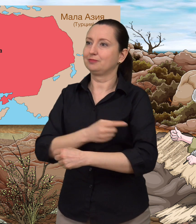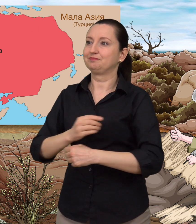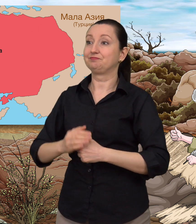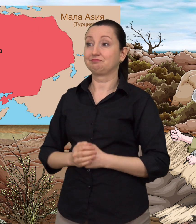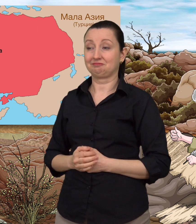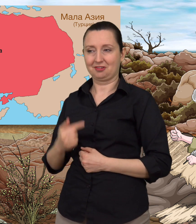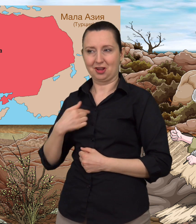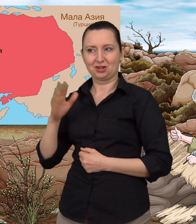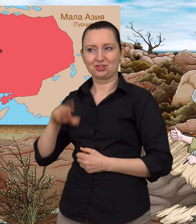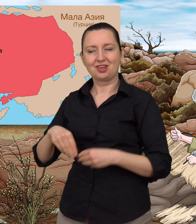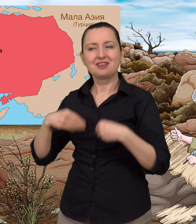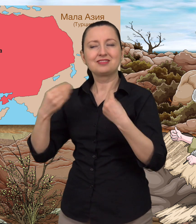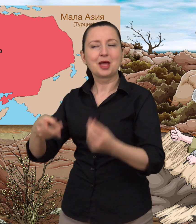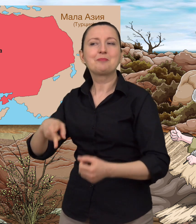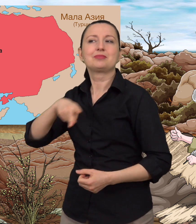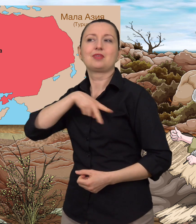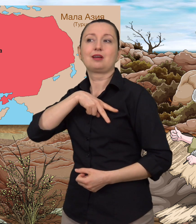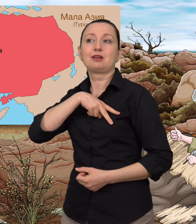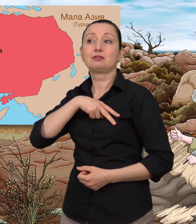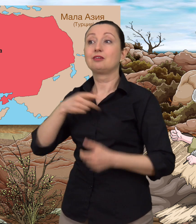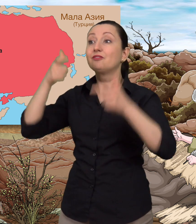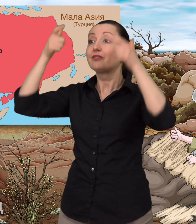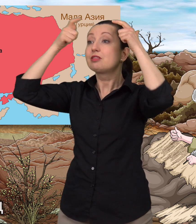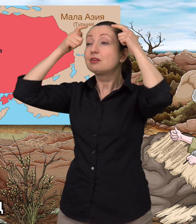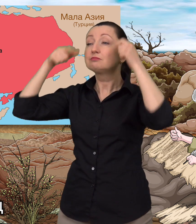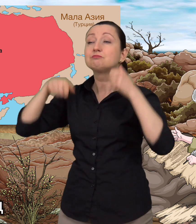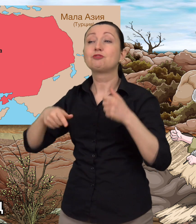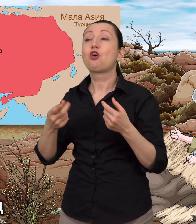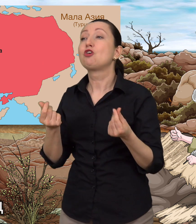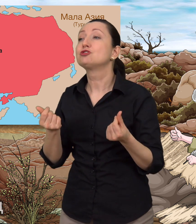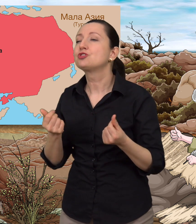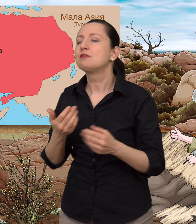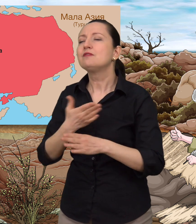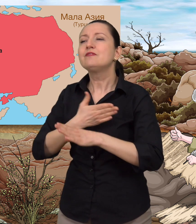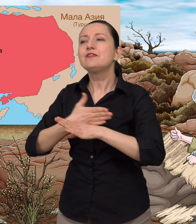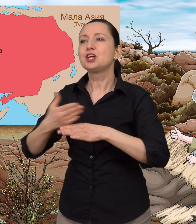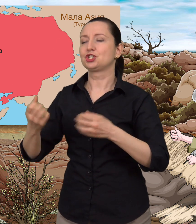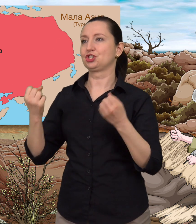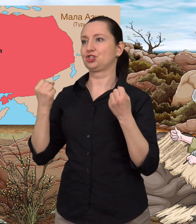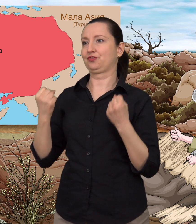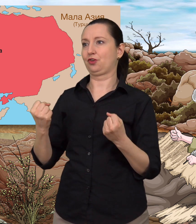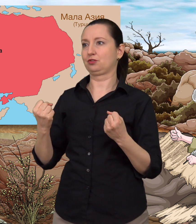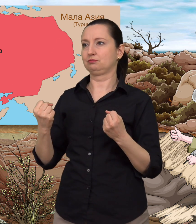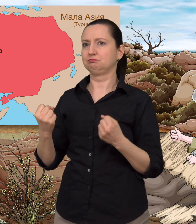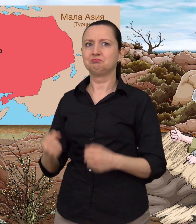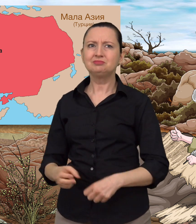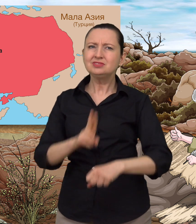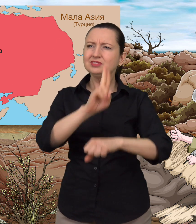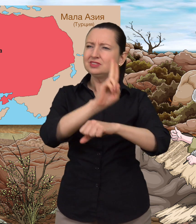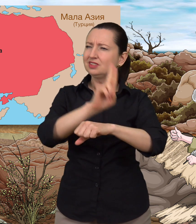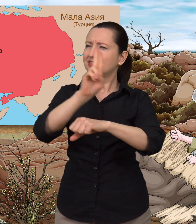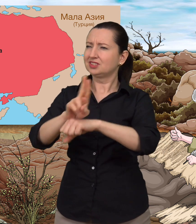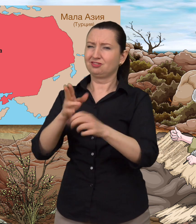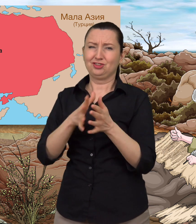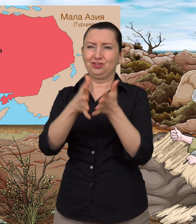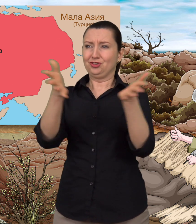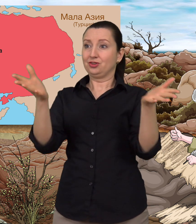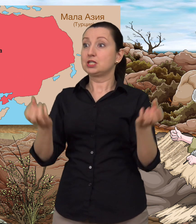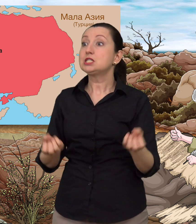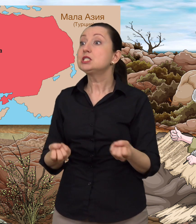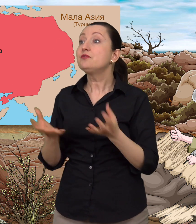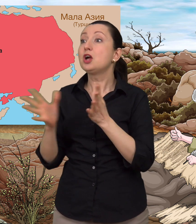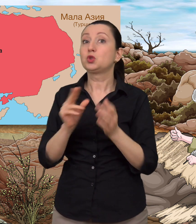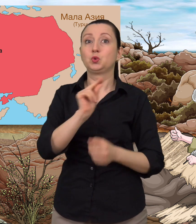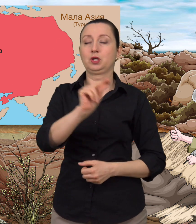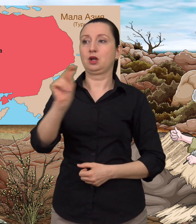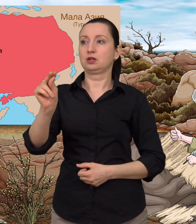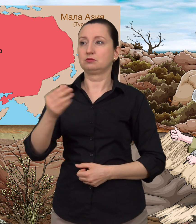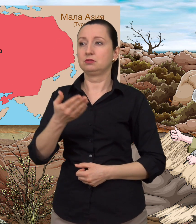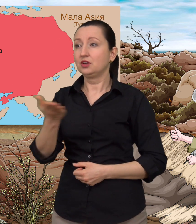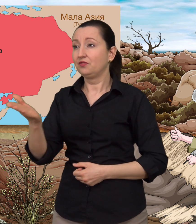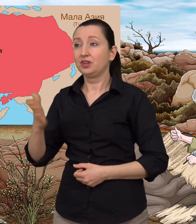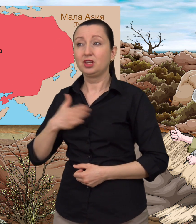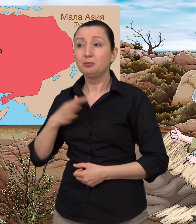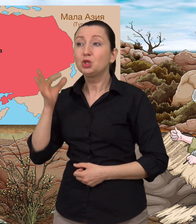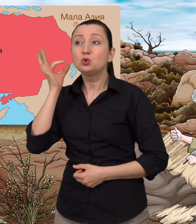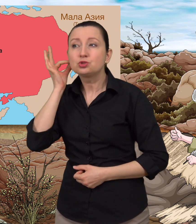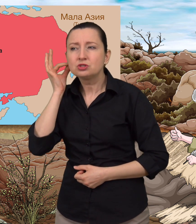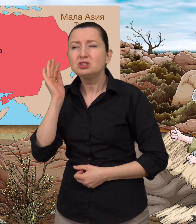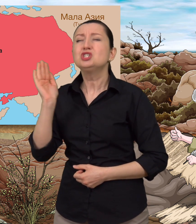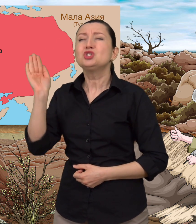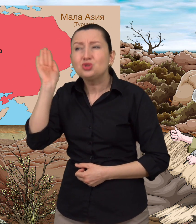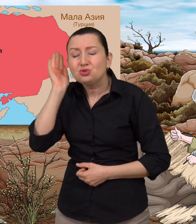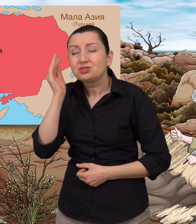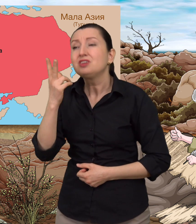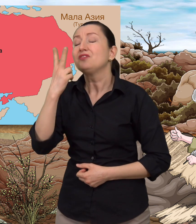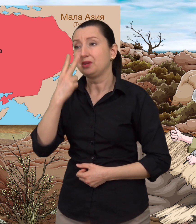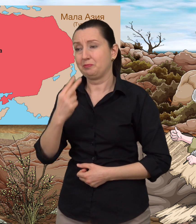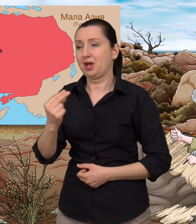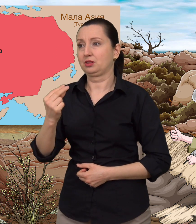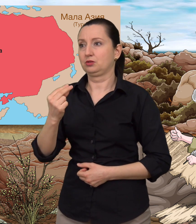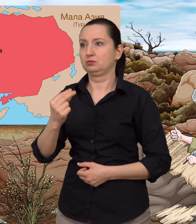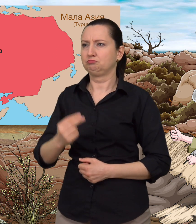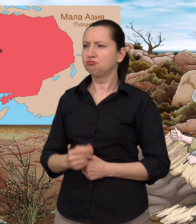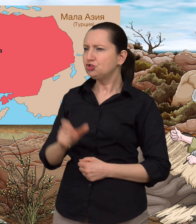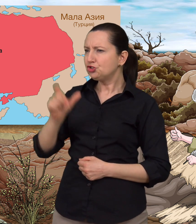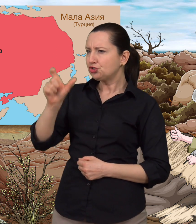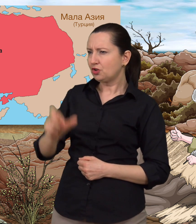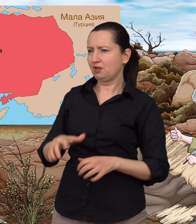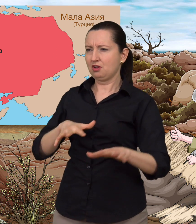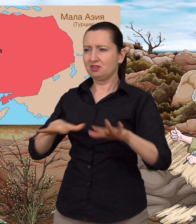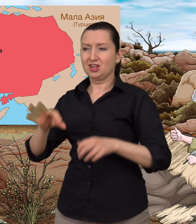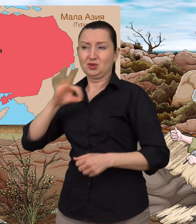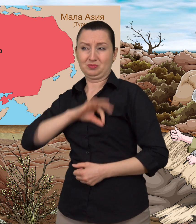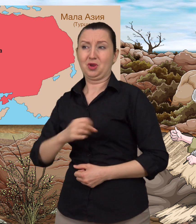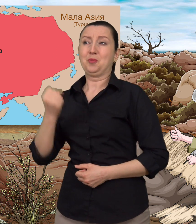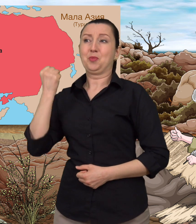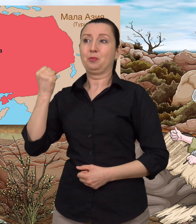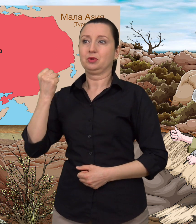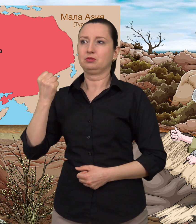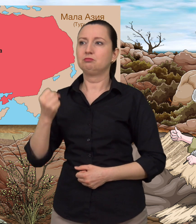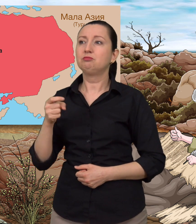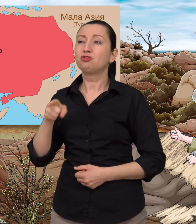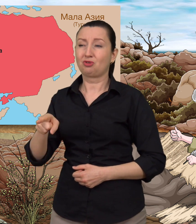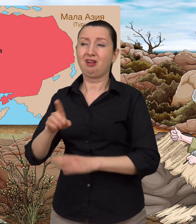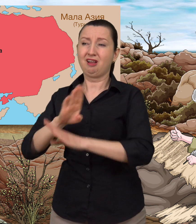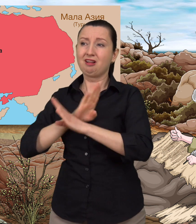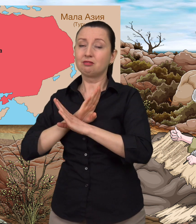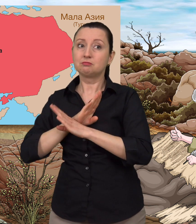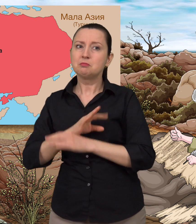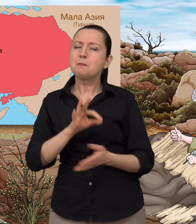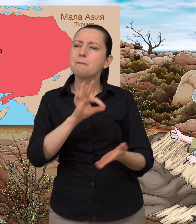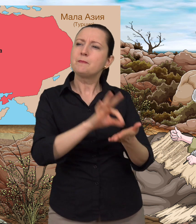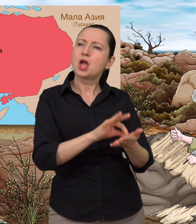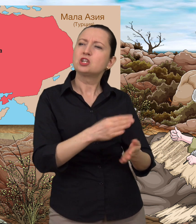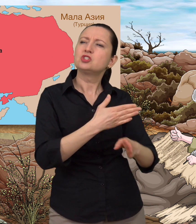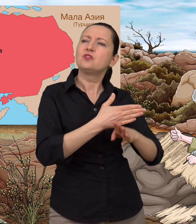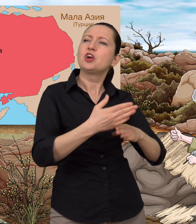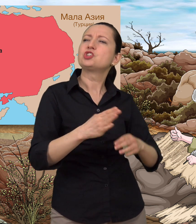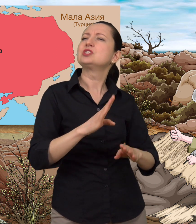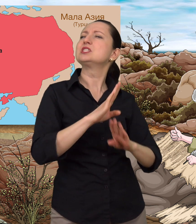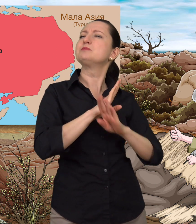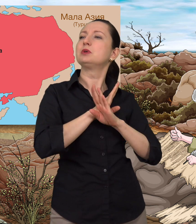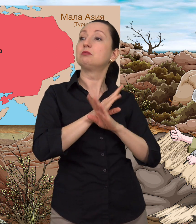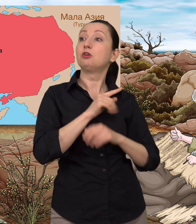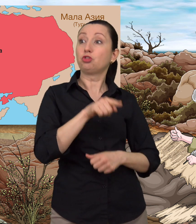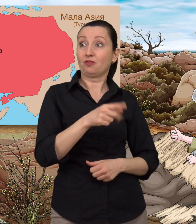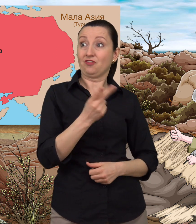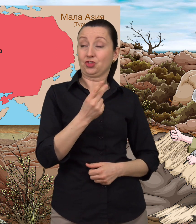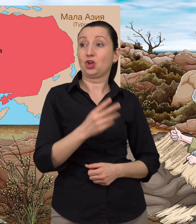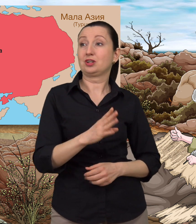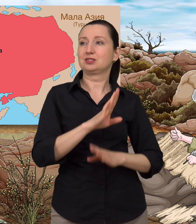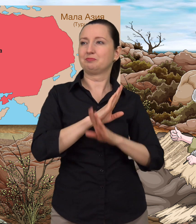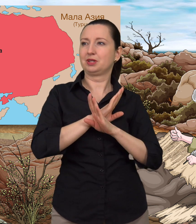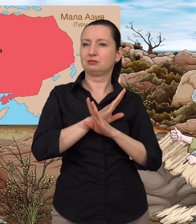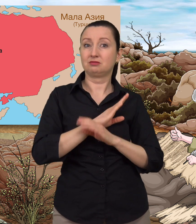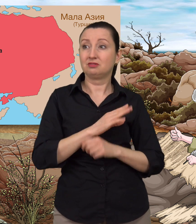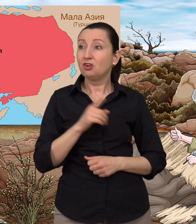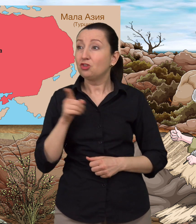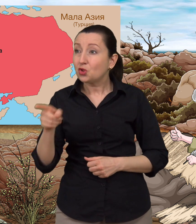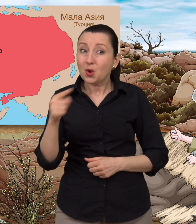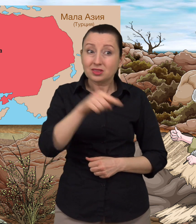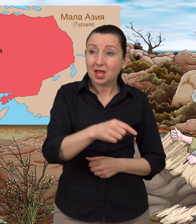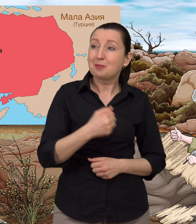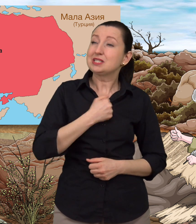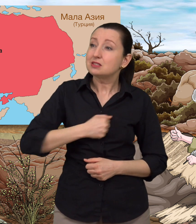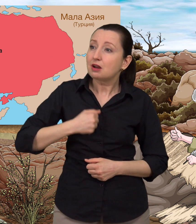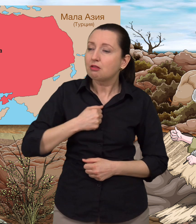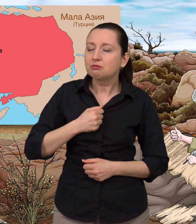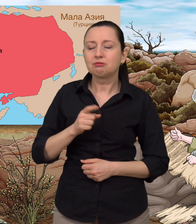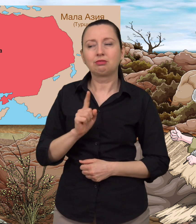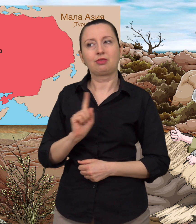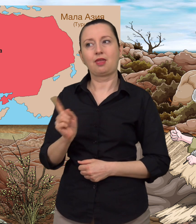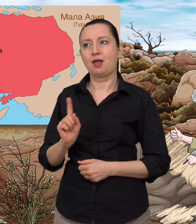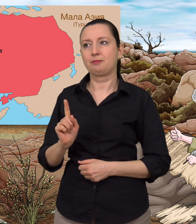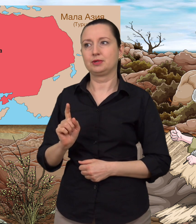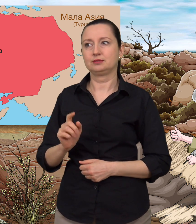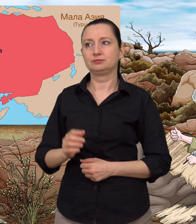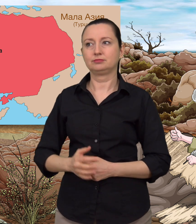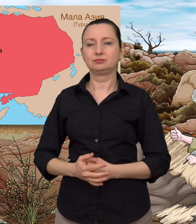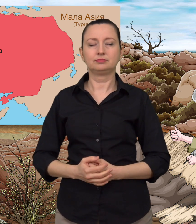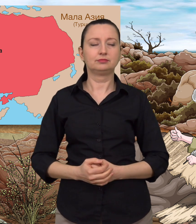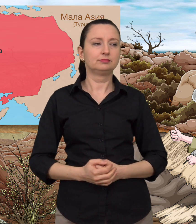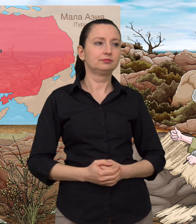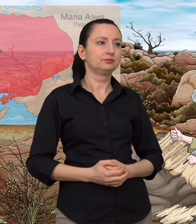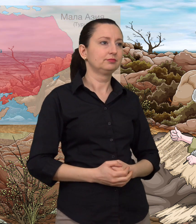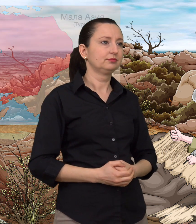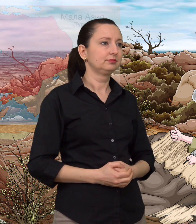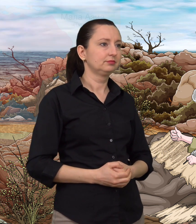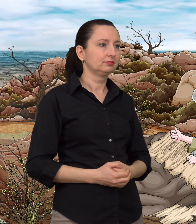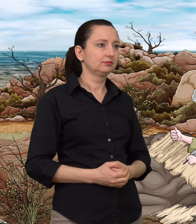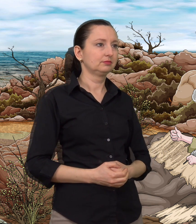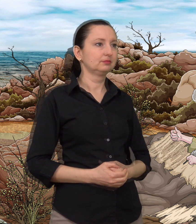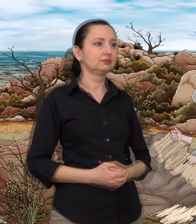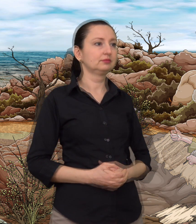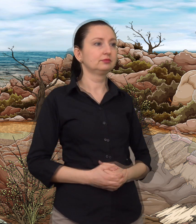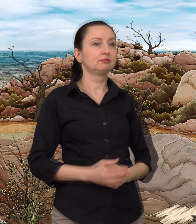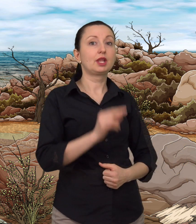Be faithful even unto death, and I will give you the crown of life. He who has an ear, let him hear what the Spirit says to the churches.